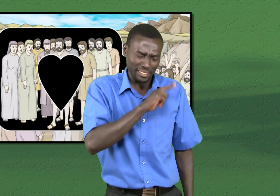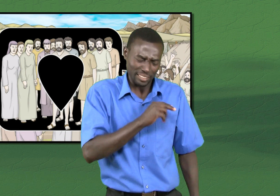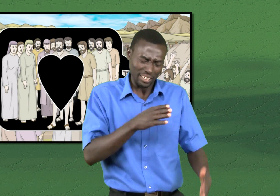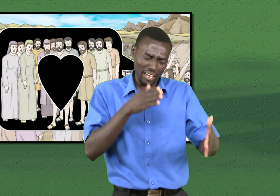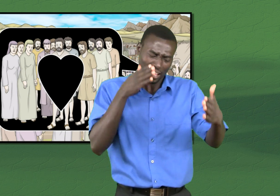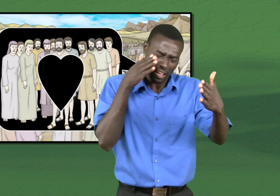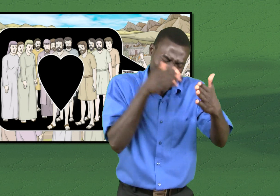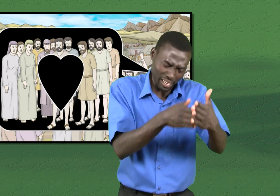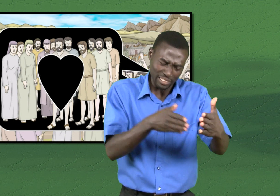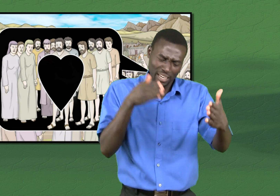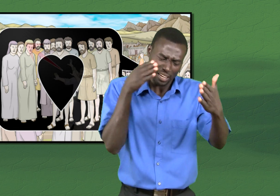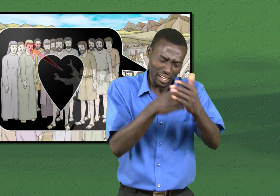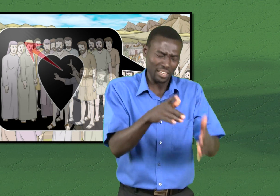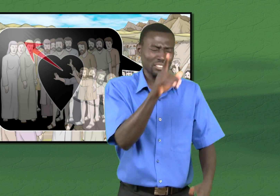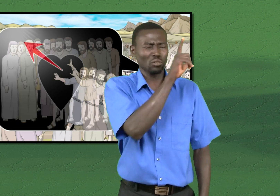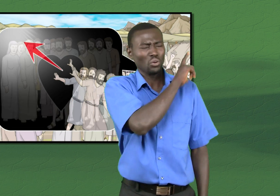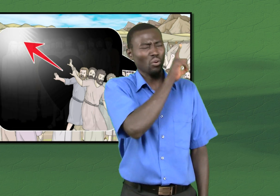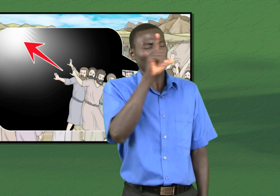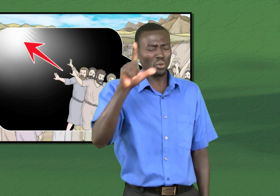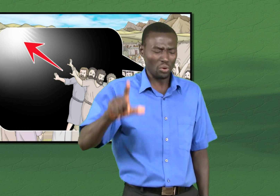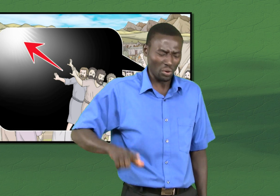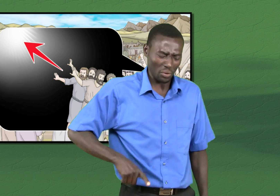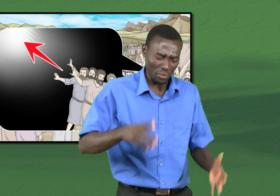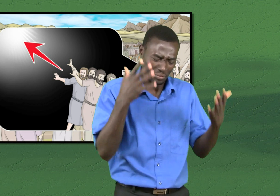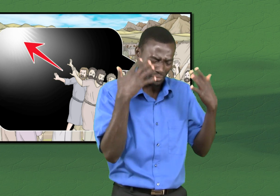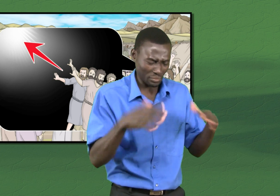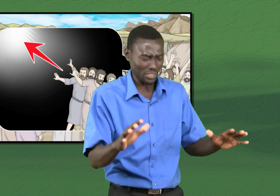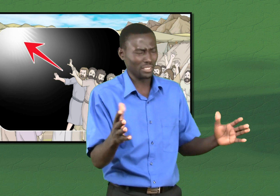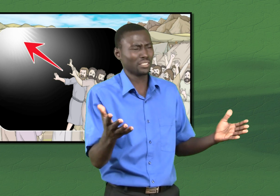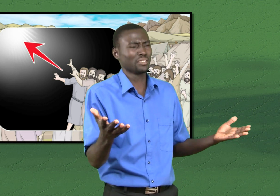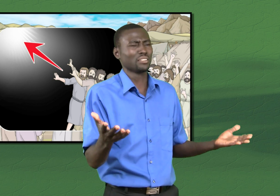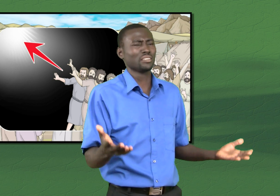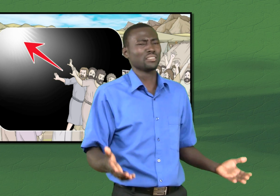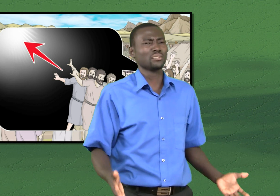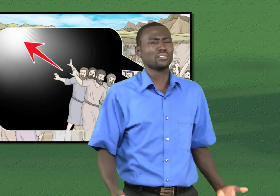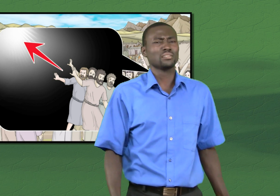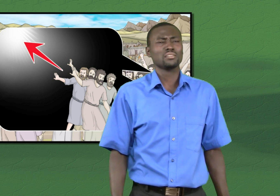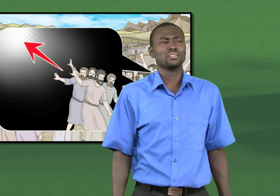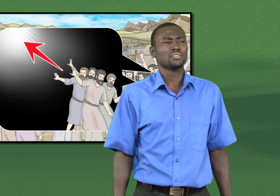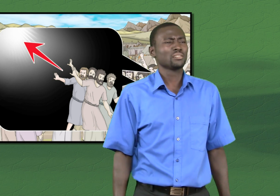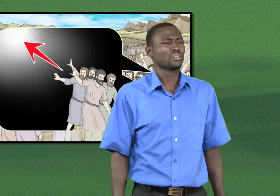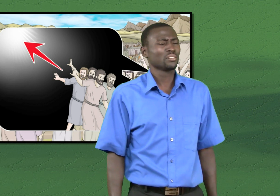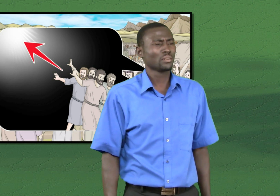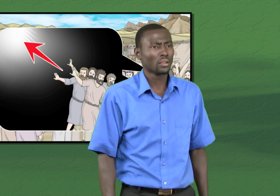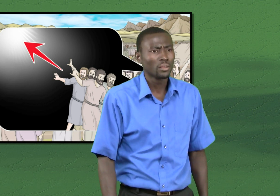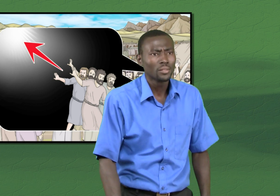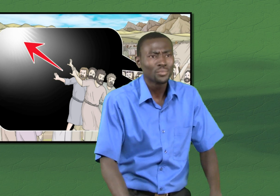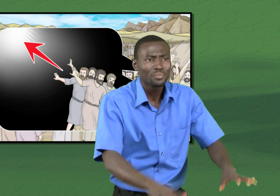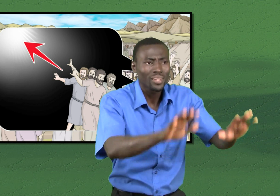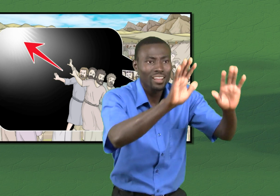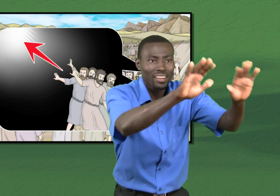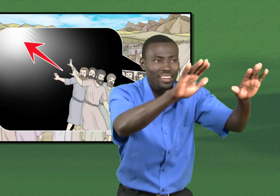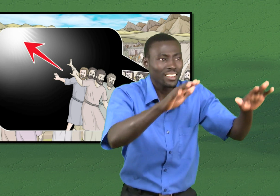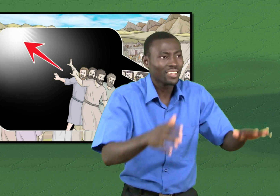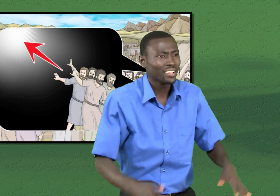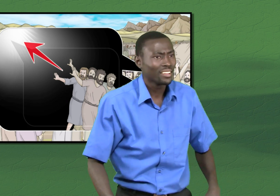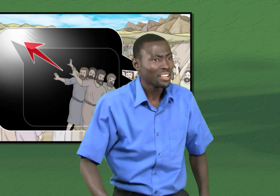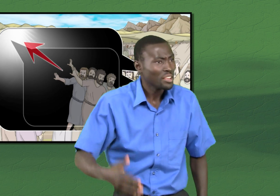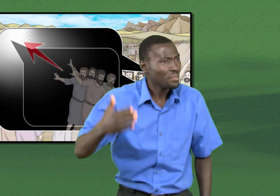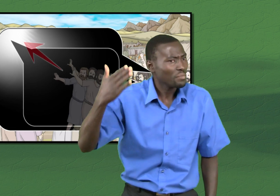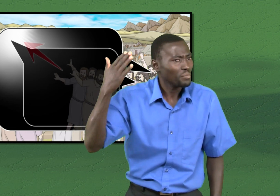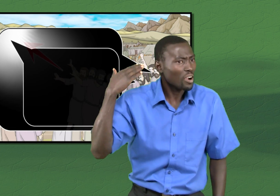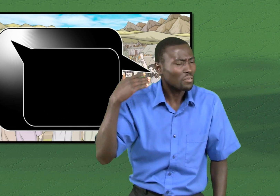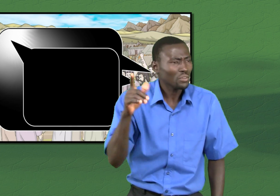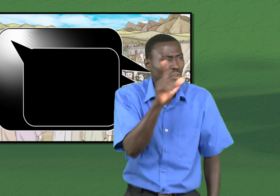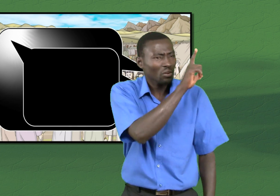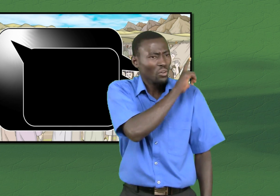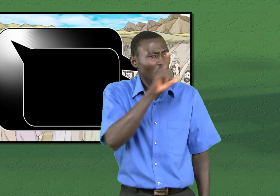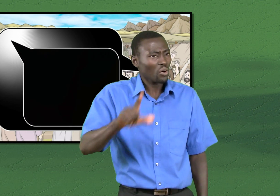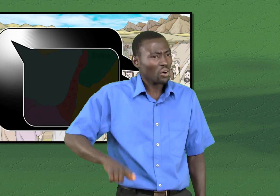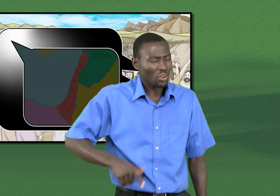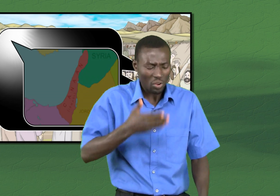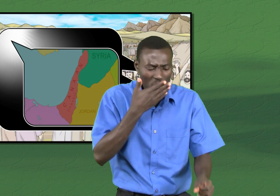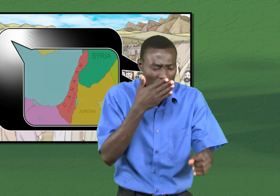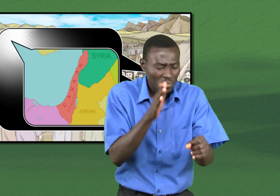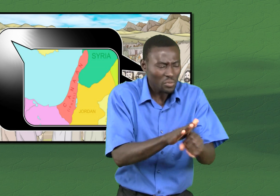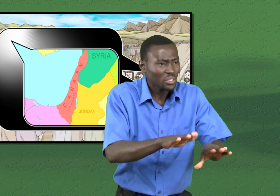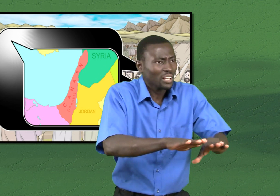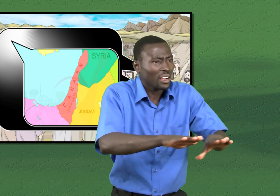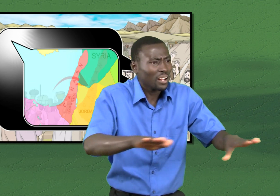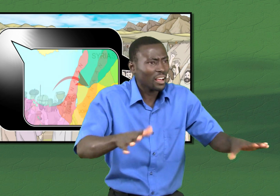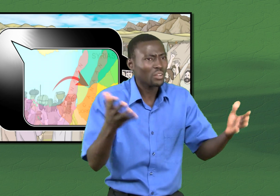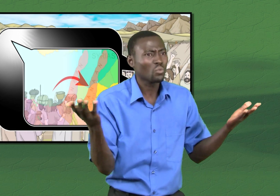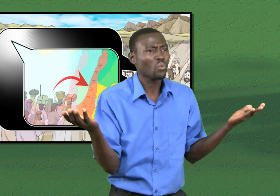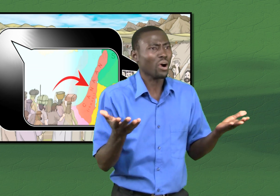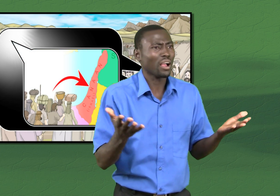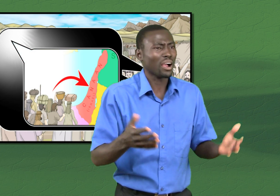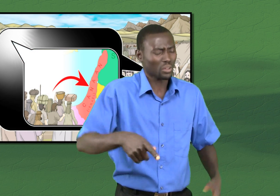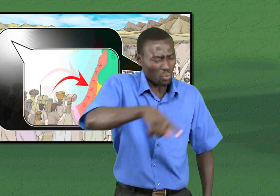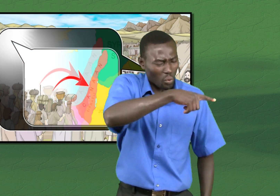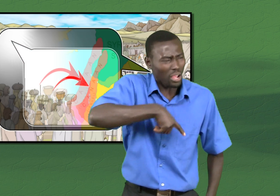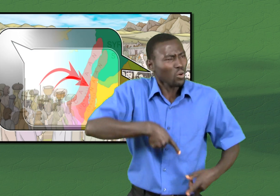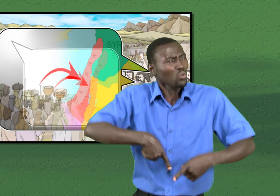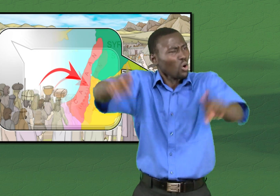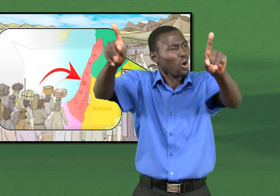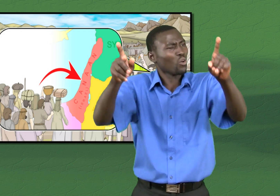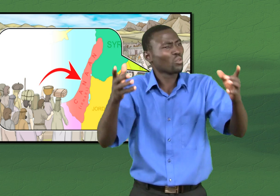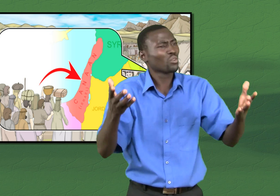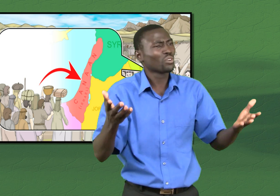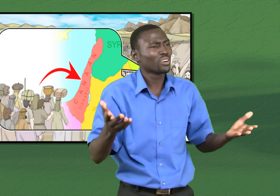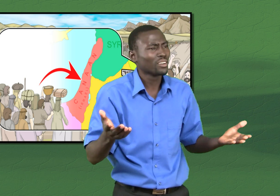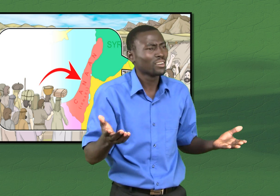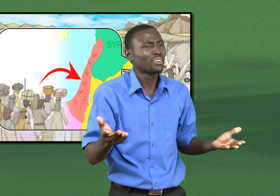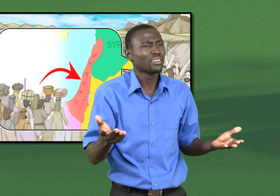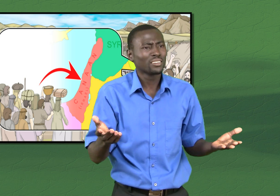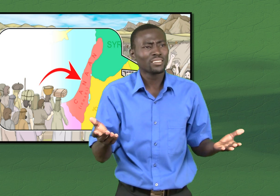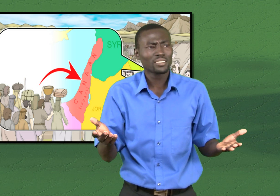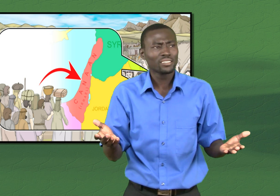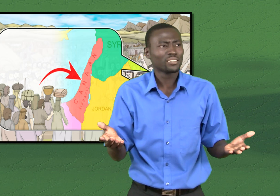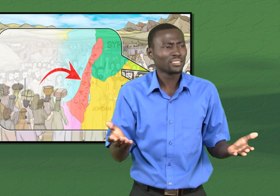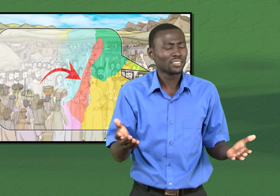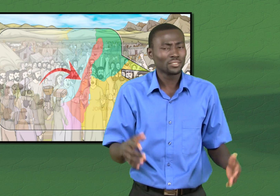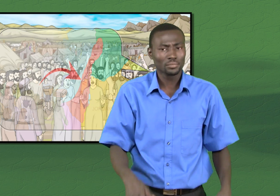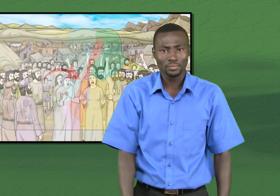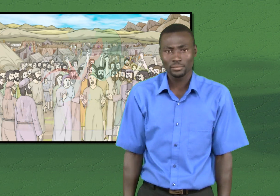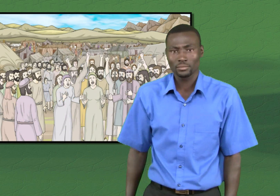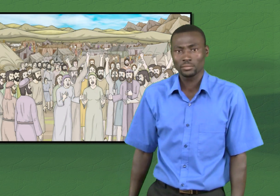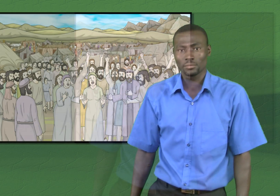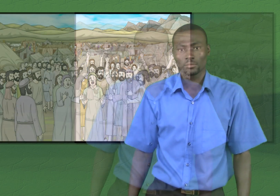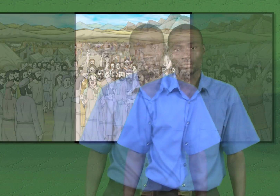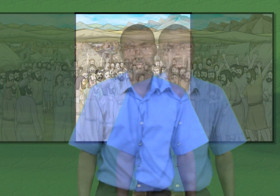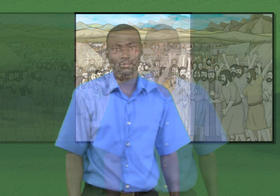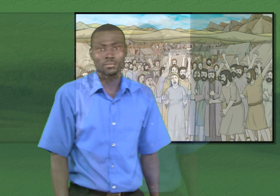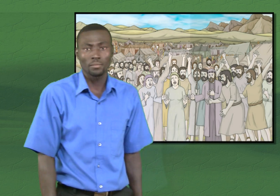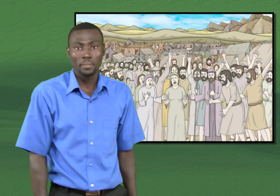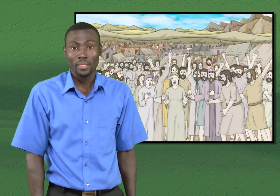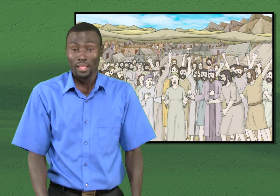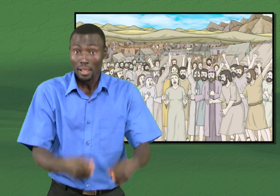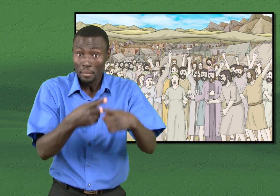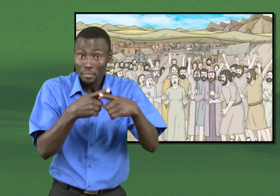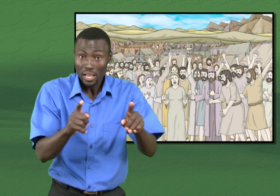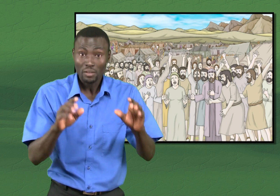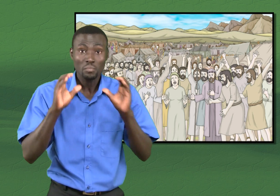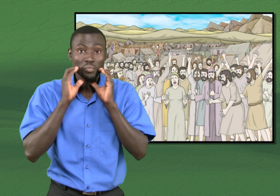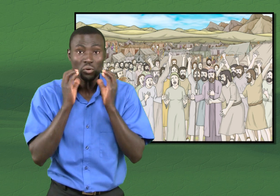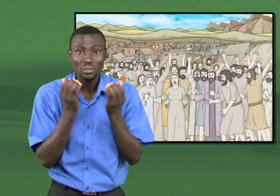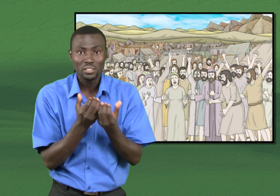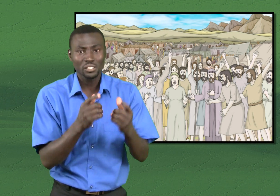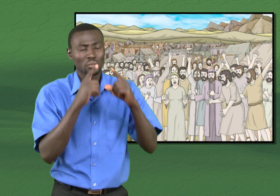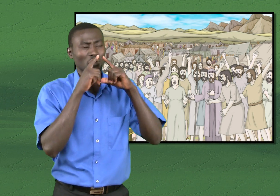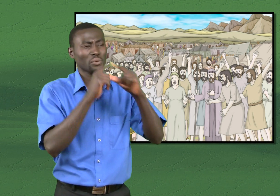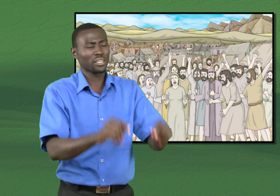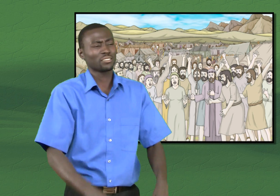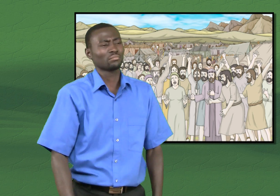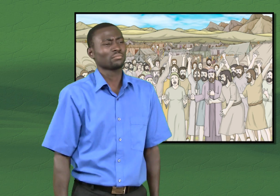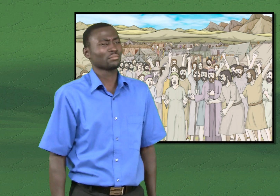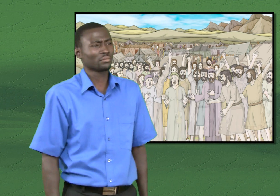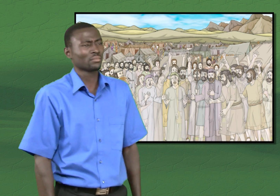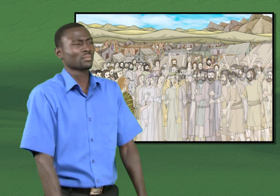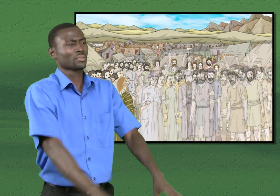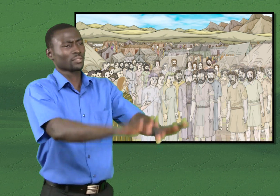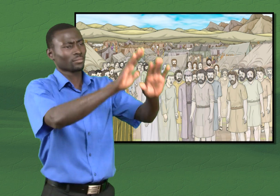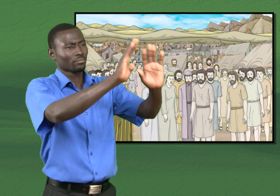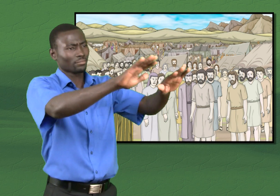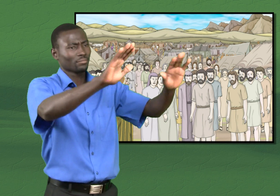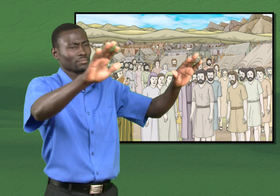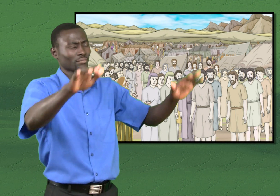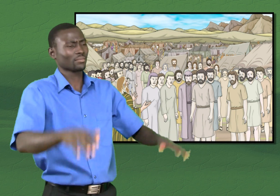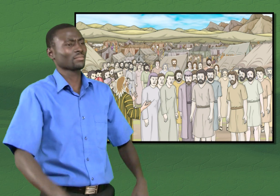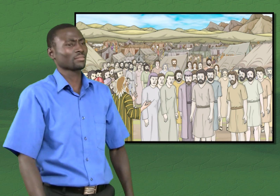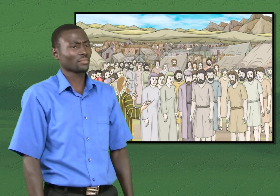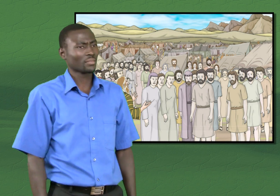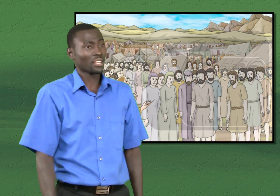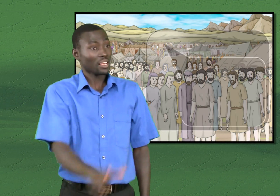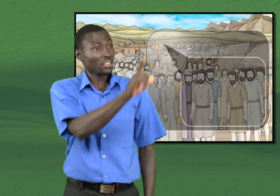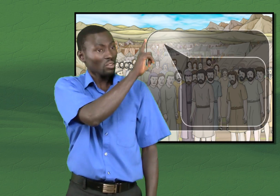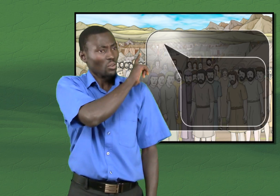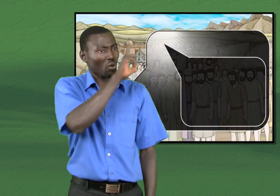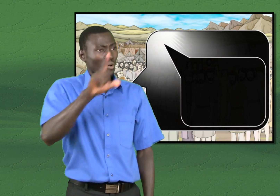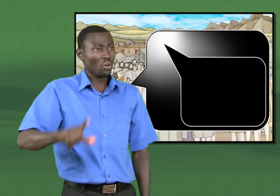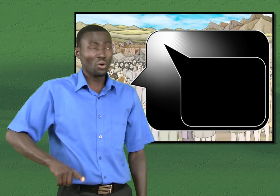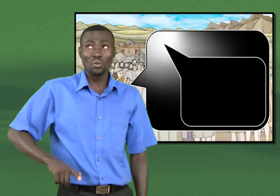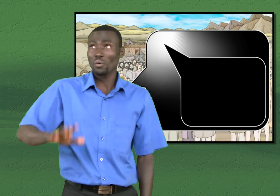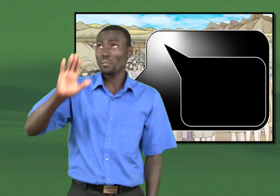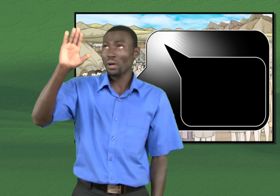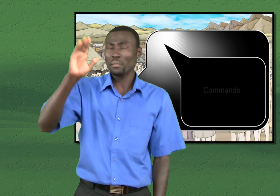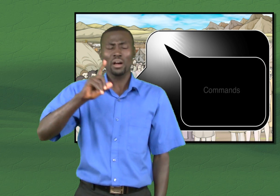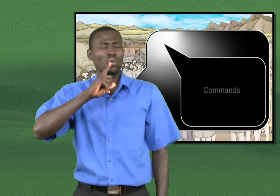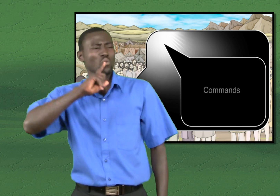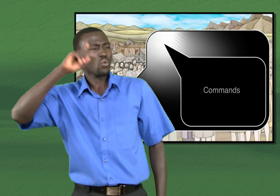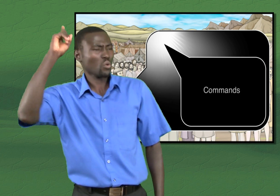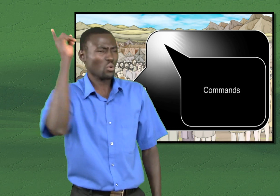“We have indeed sinned,” they said, “but we will go to the place the LORD has promised.”